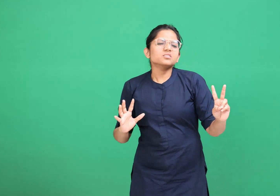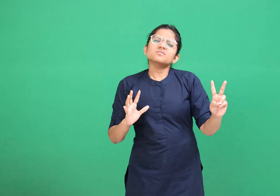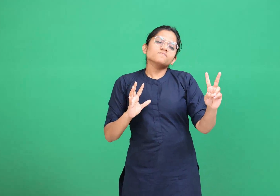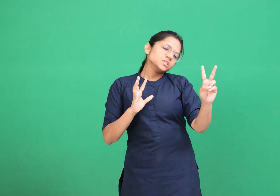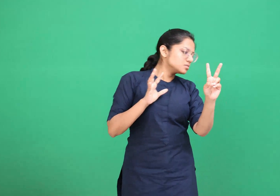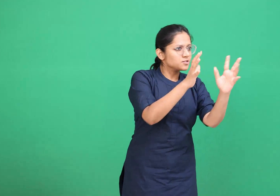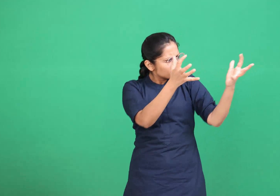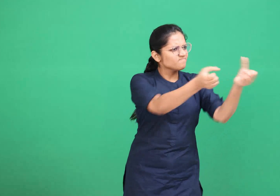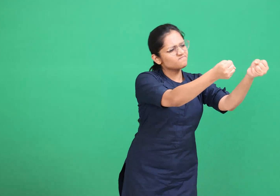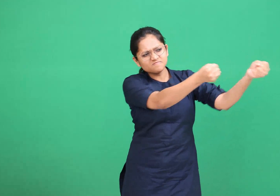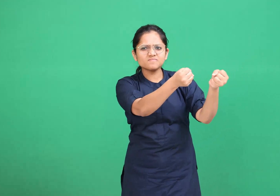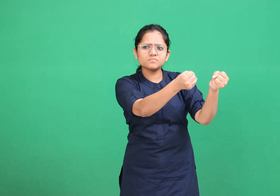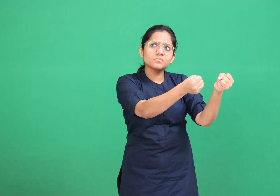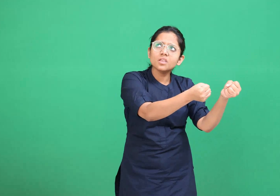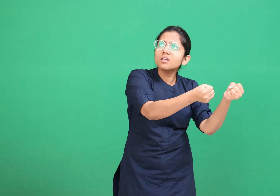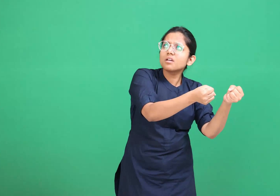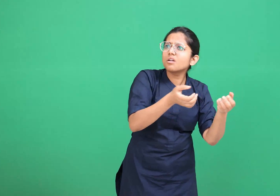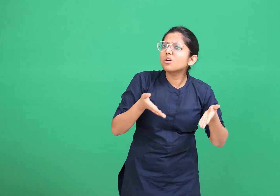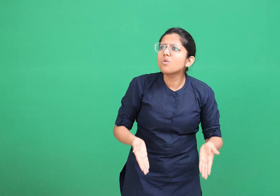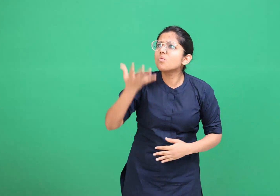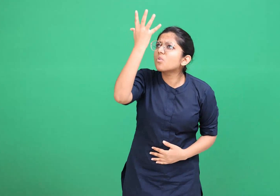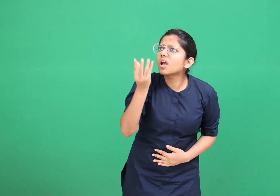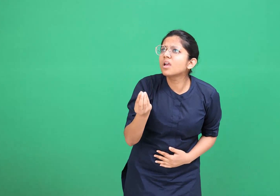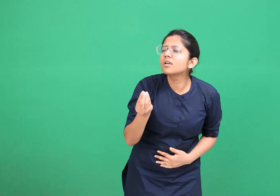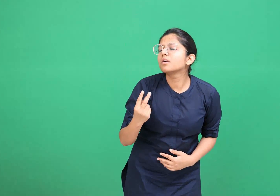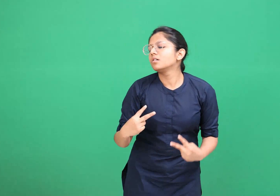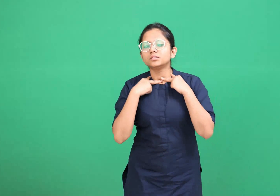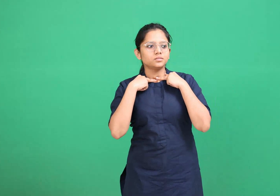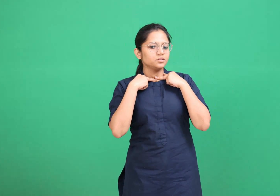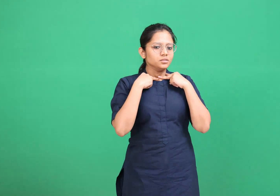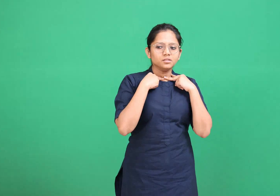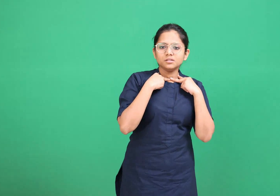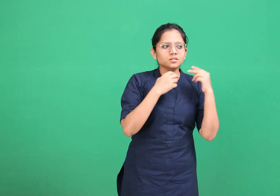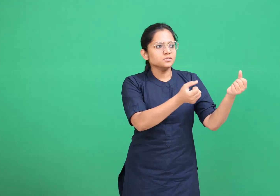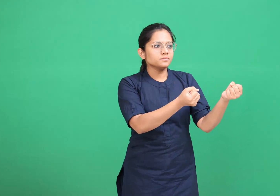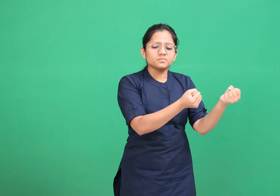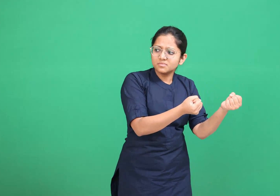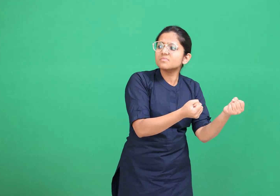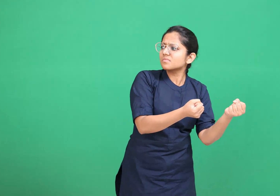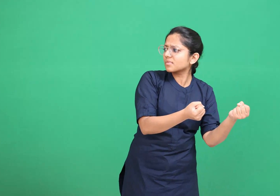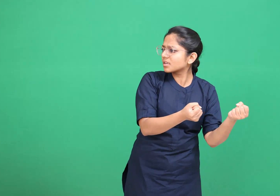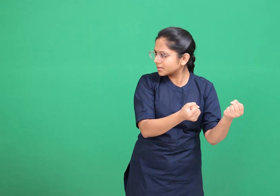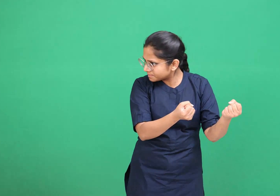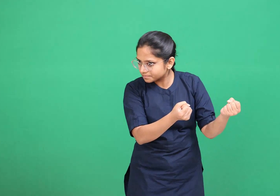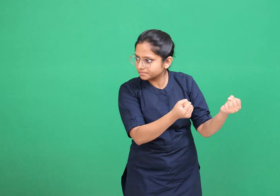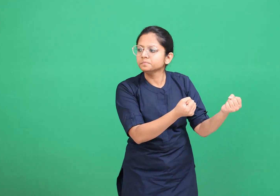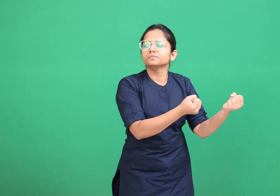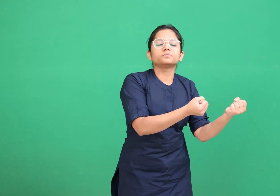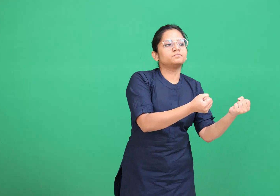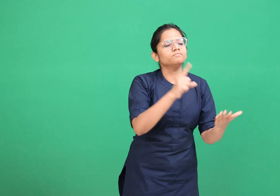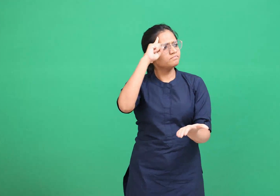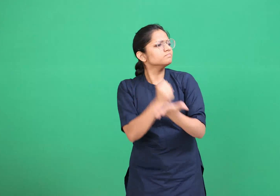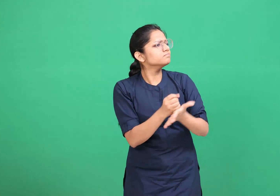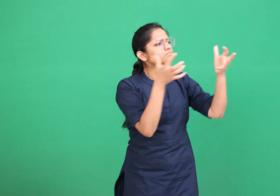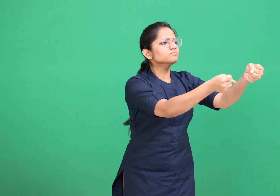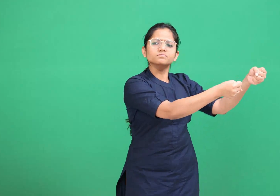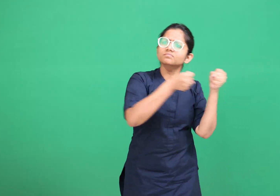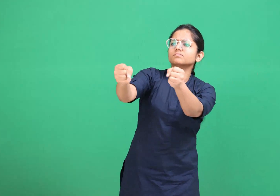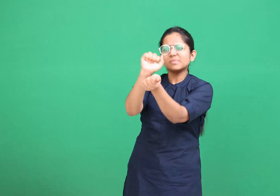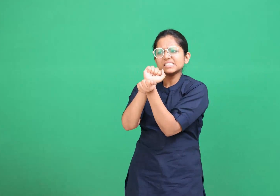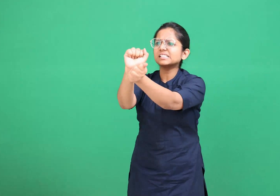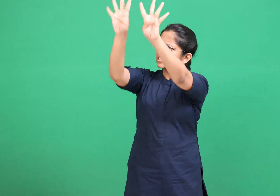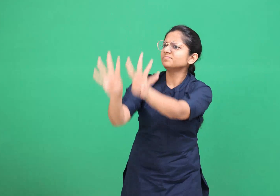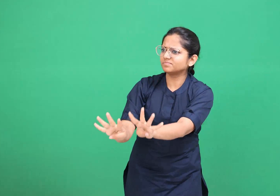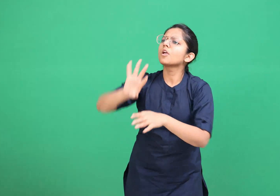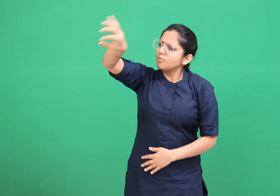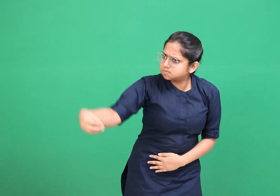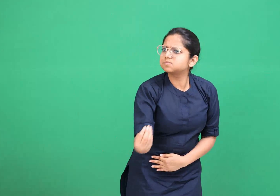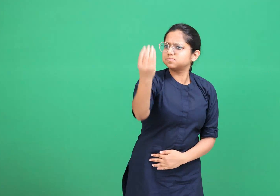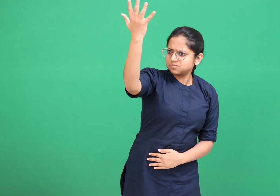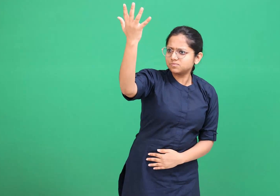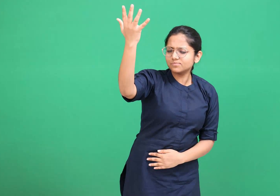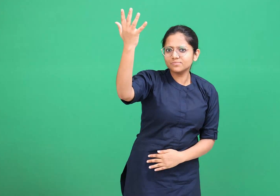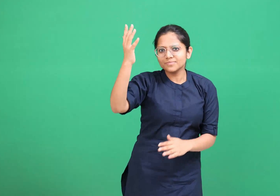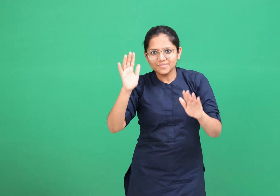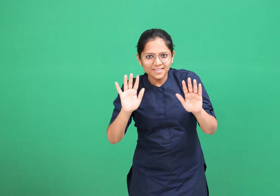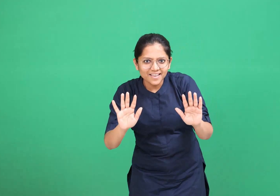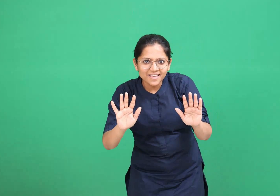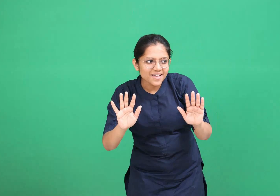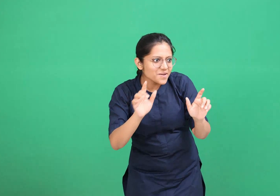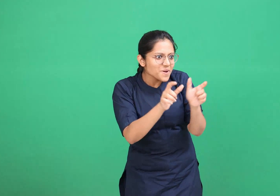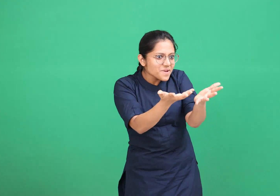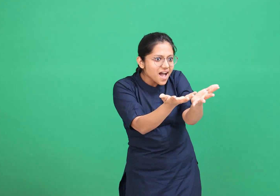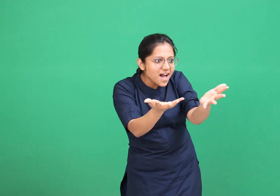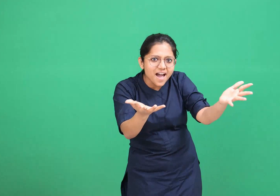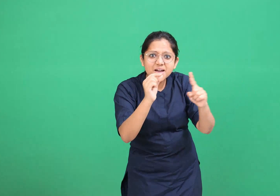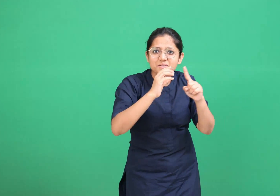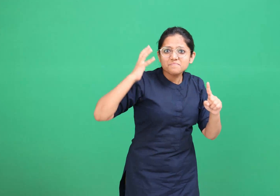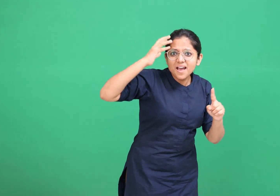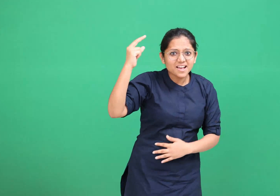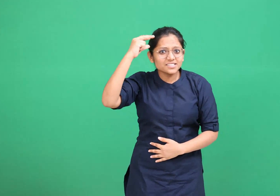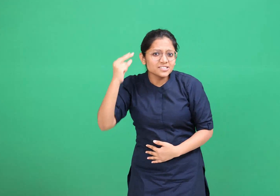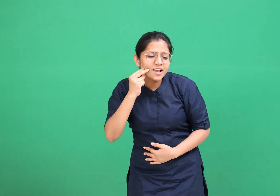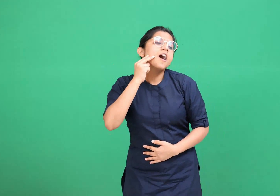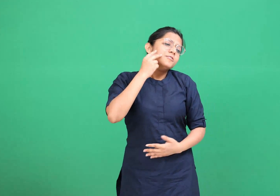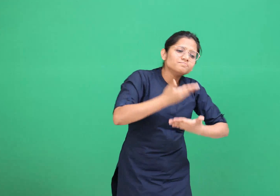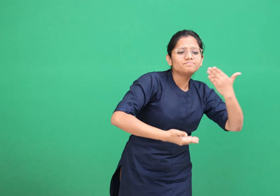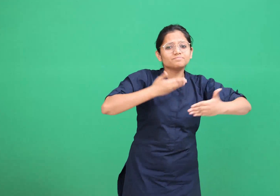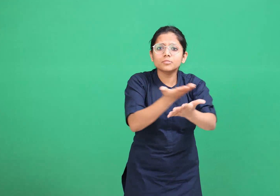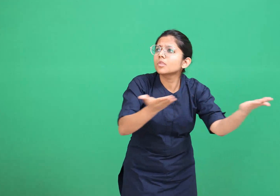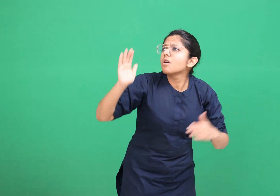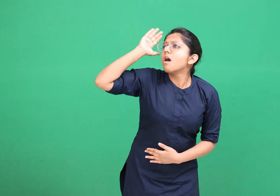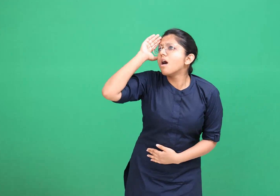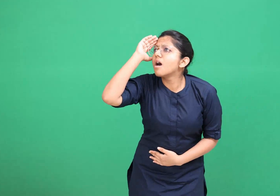They seized Peter and John, and because it was evening, they put them in custody until the next day.